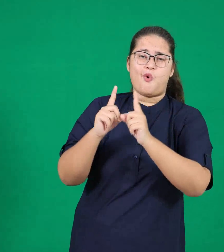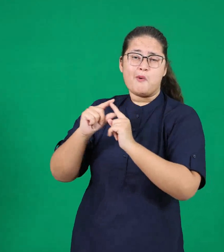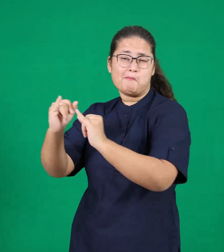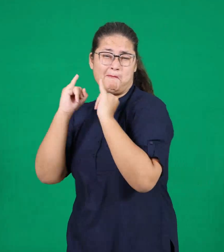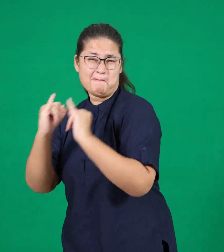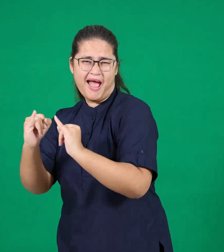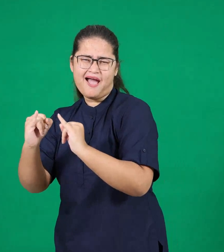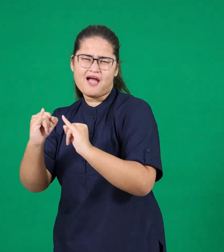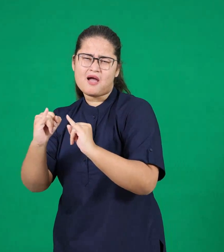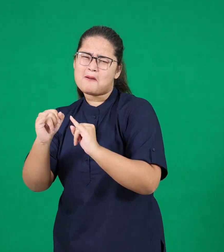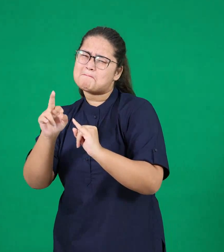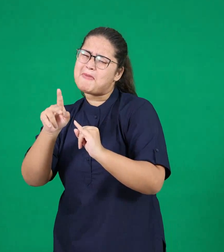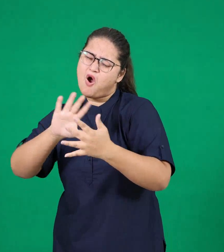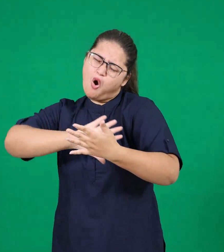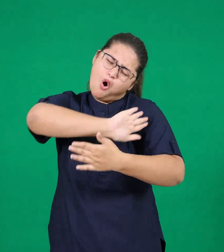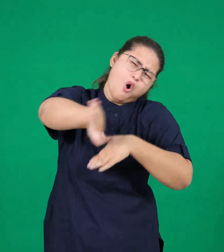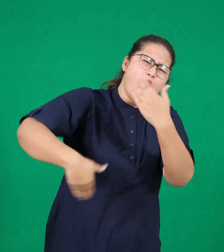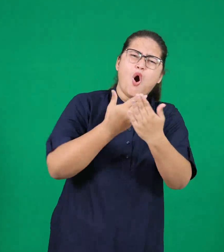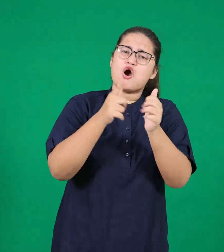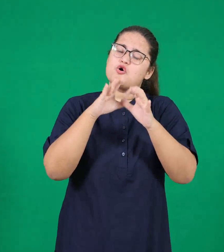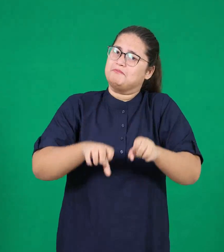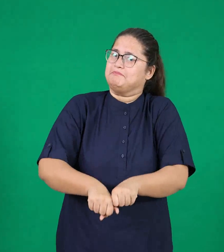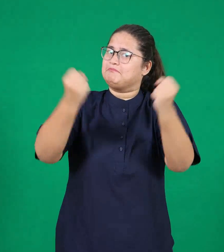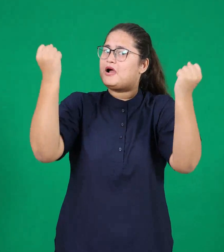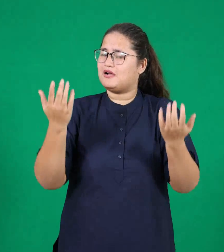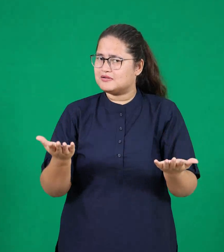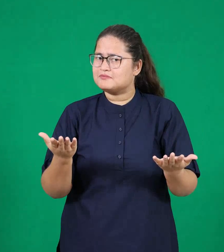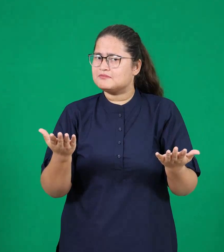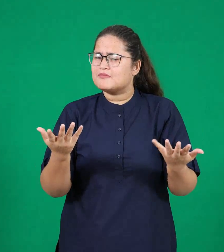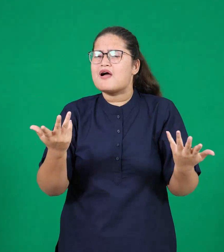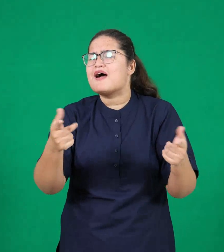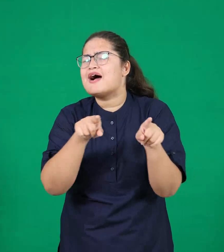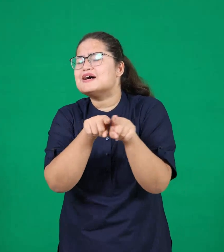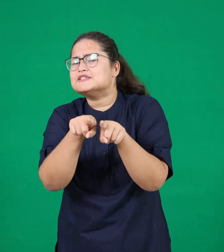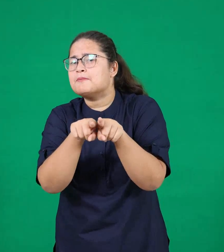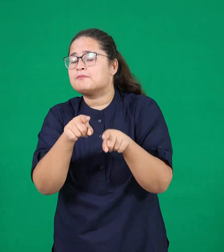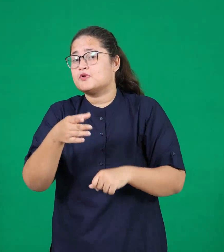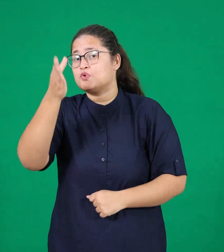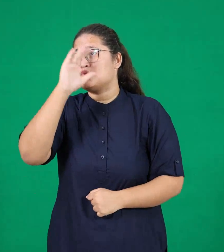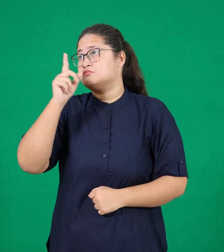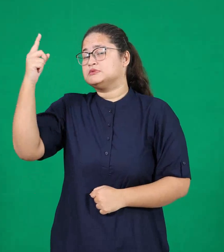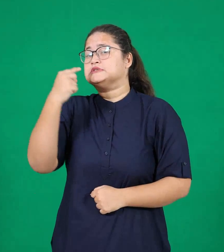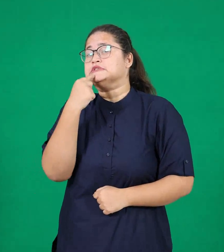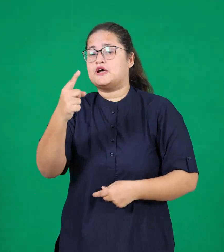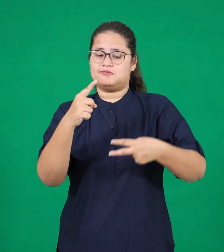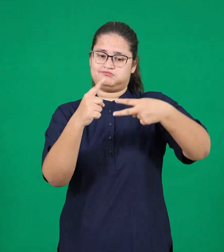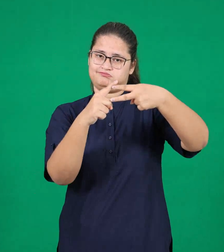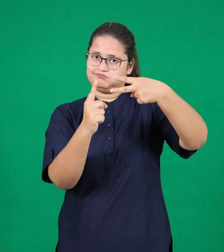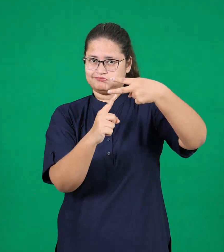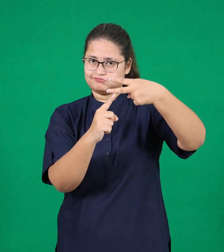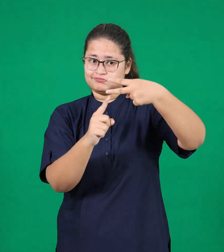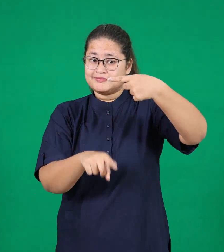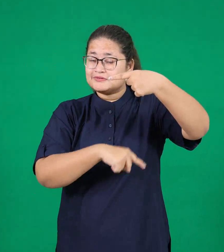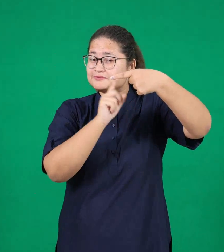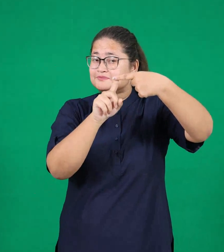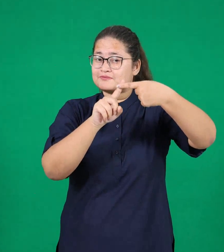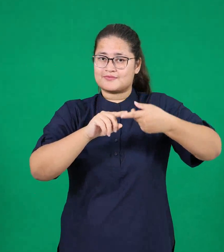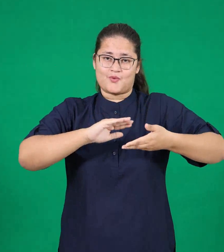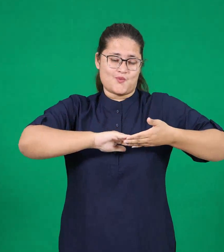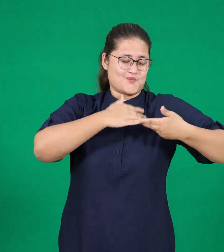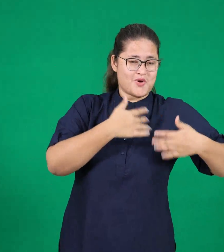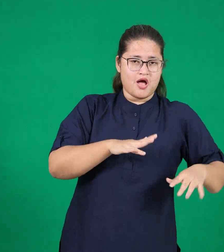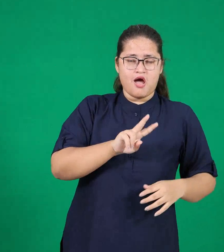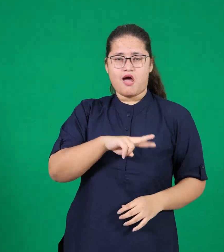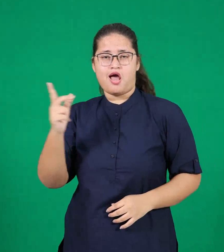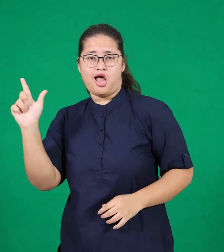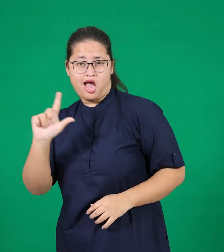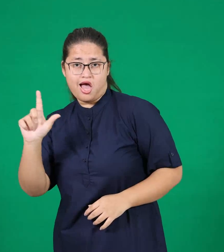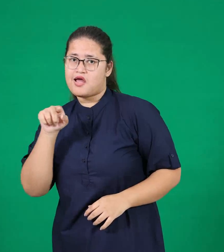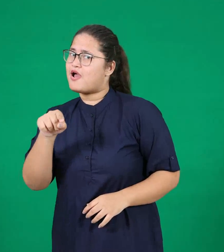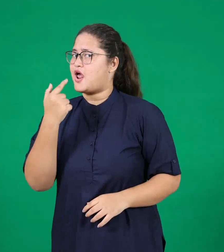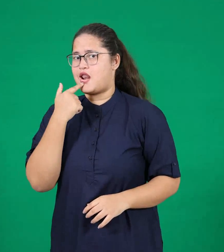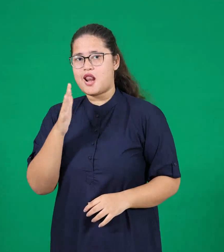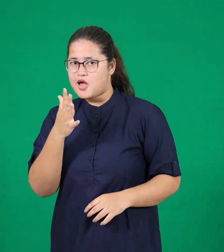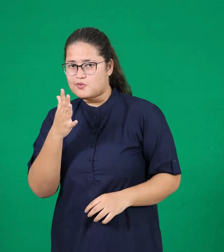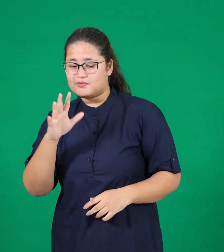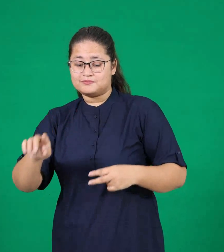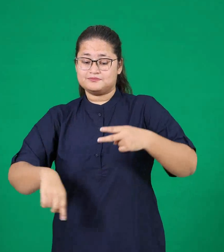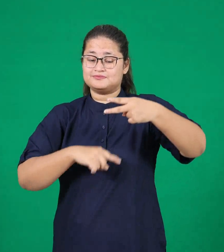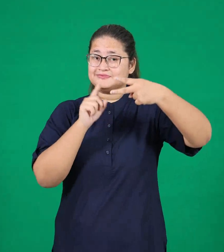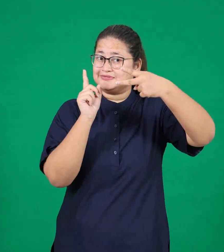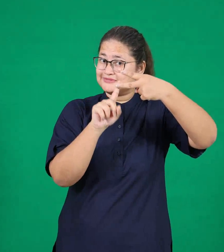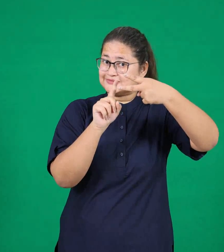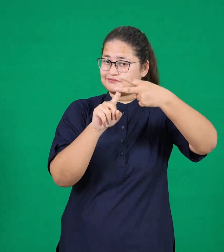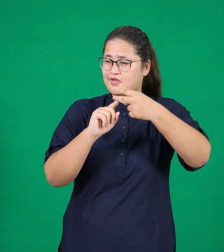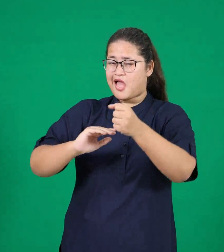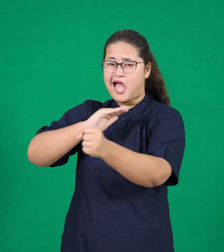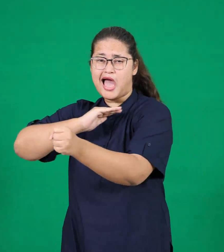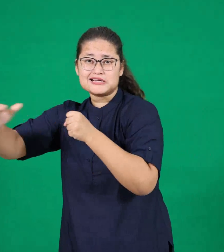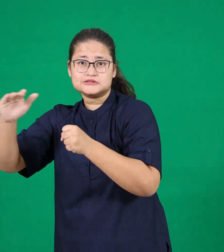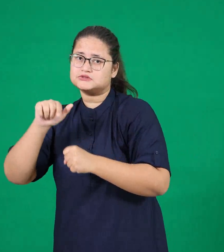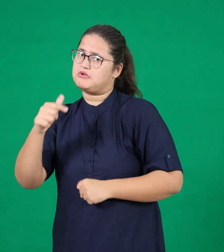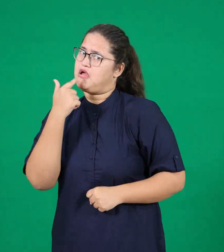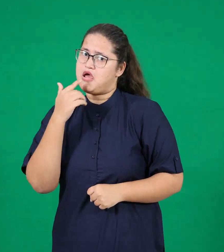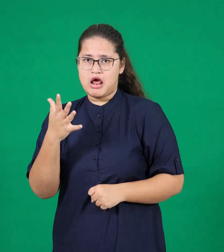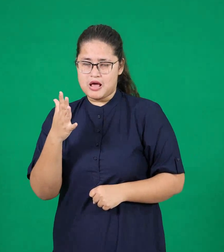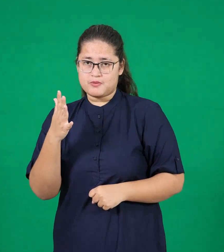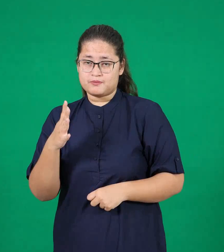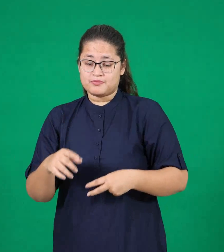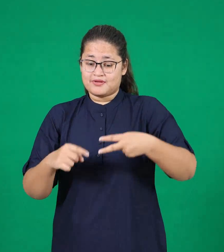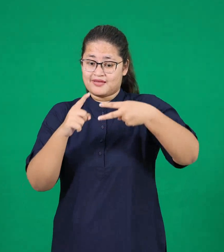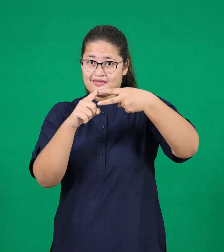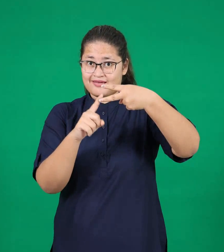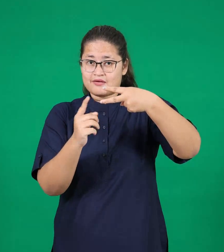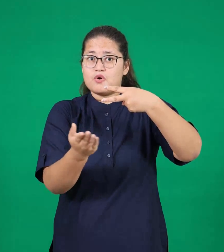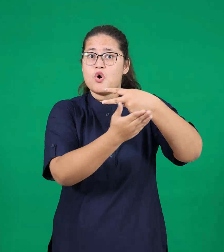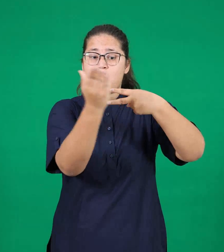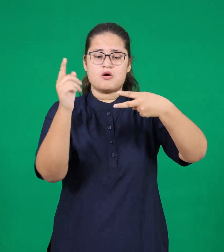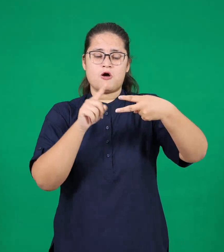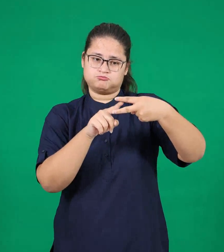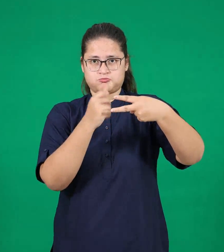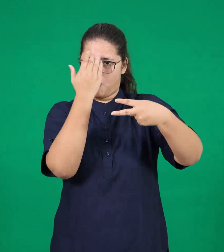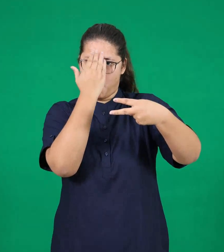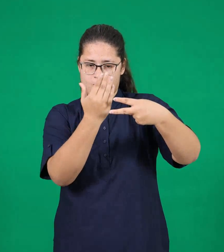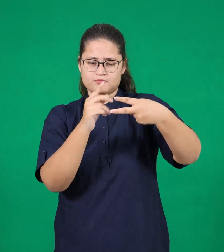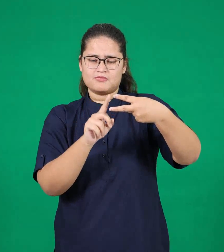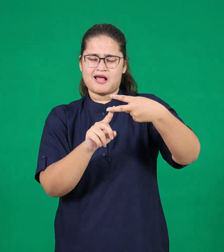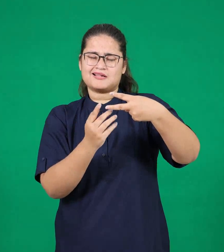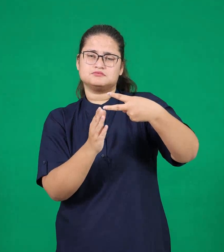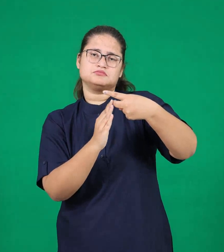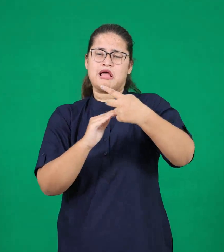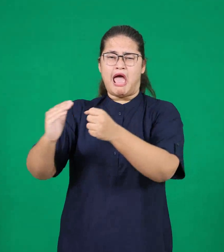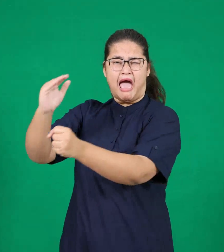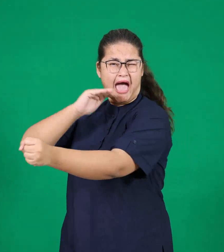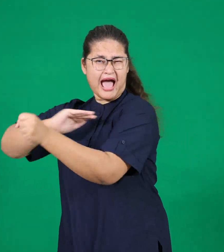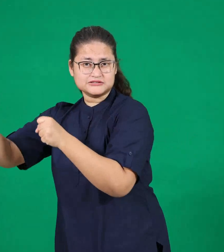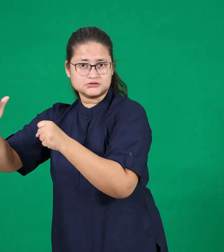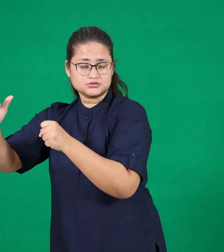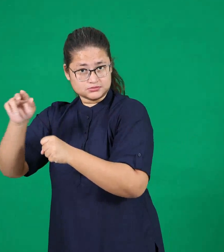For He who said, "Do not commit adultery," also said, "Do not murder."